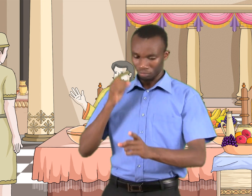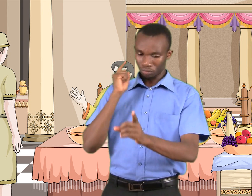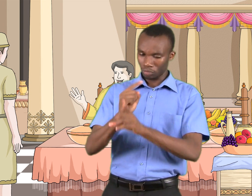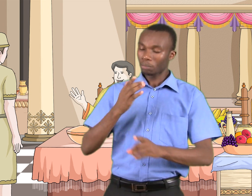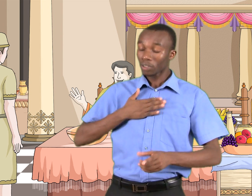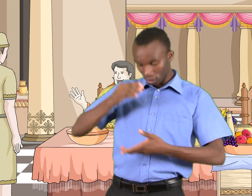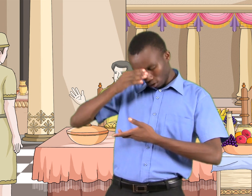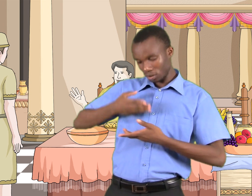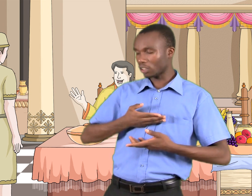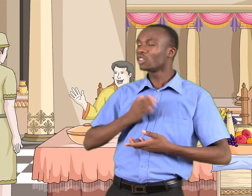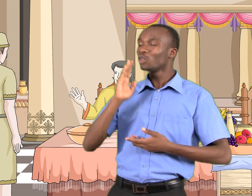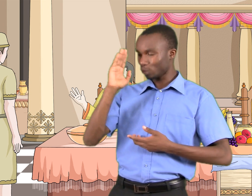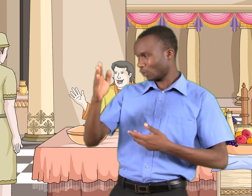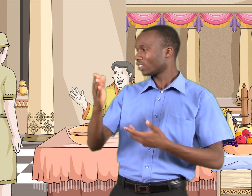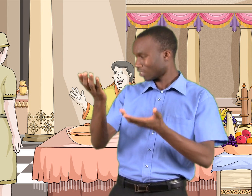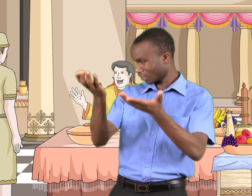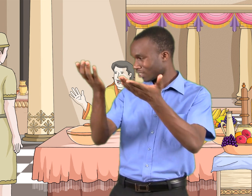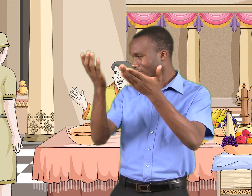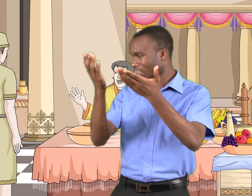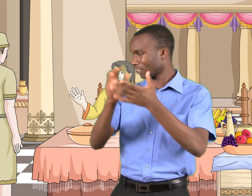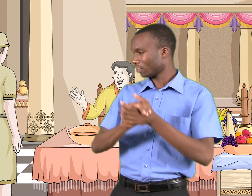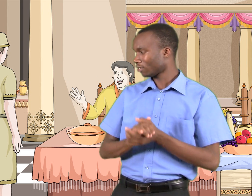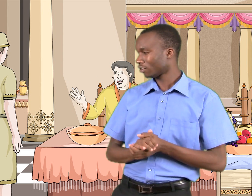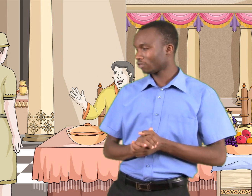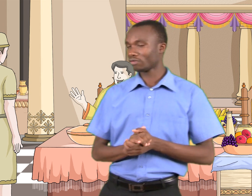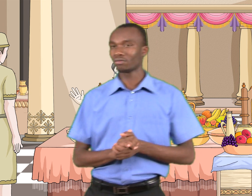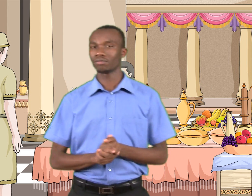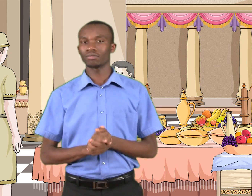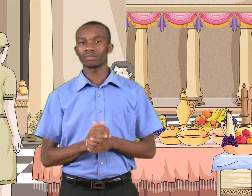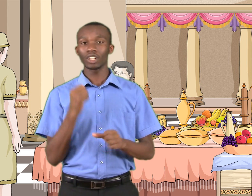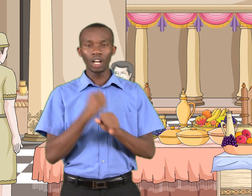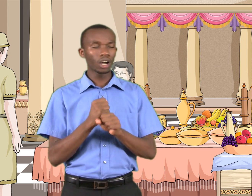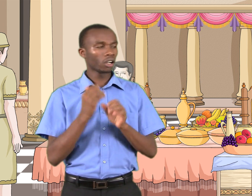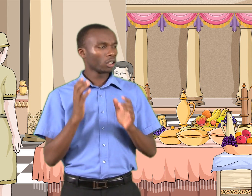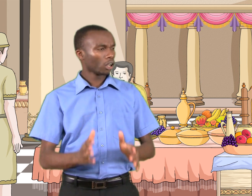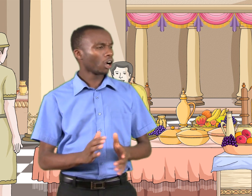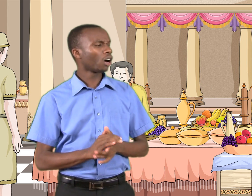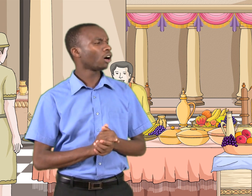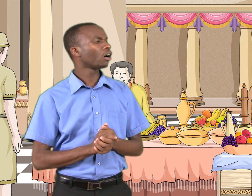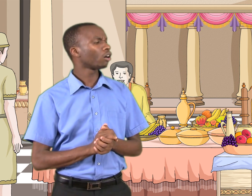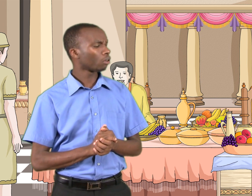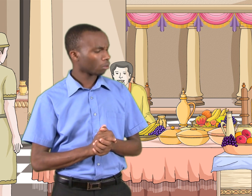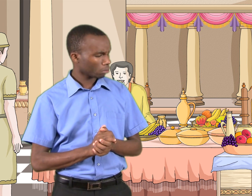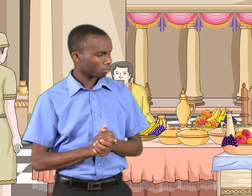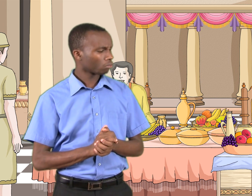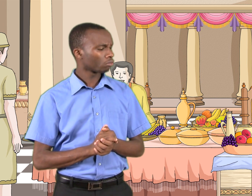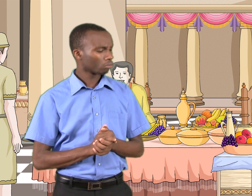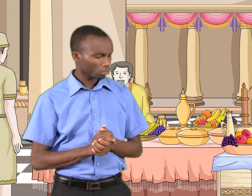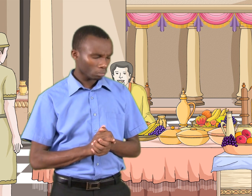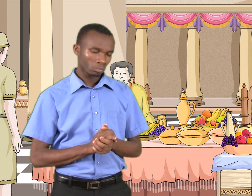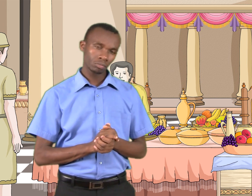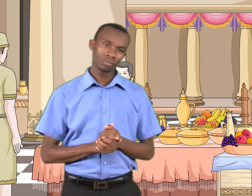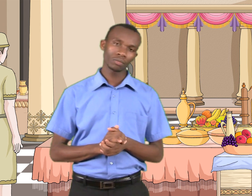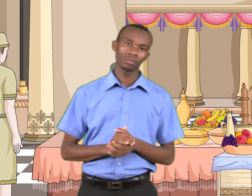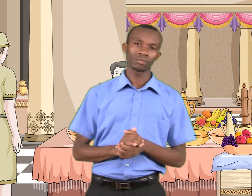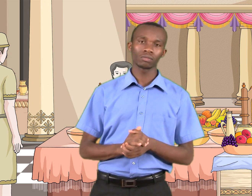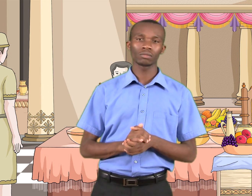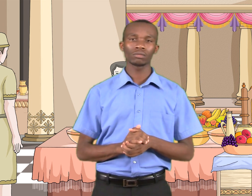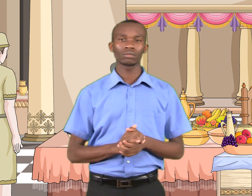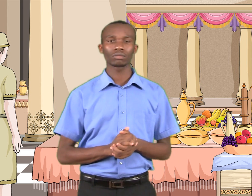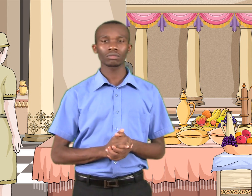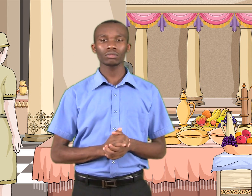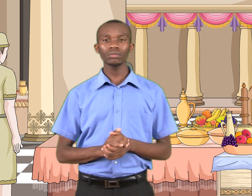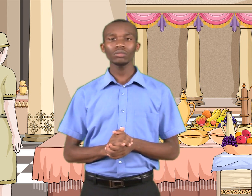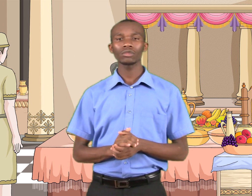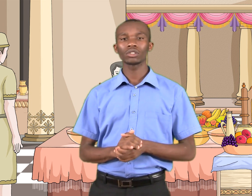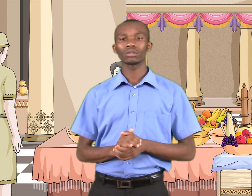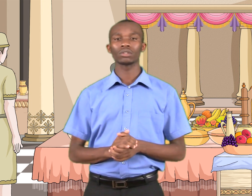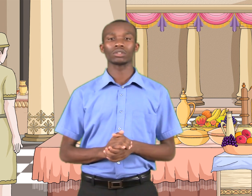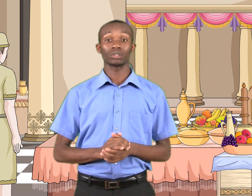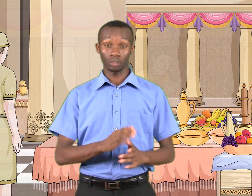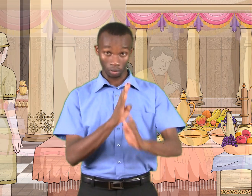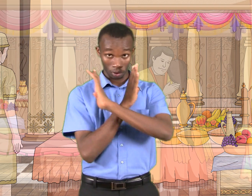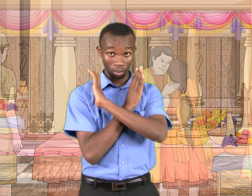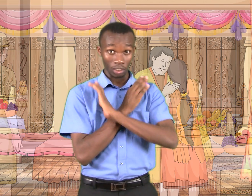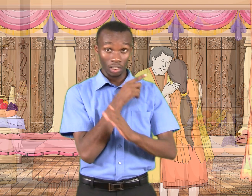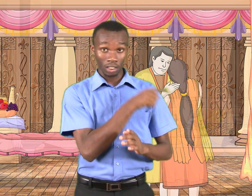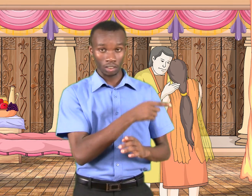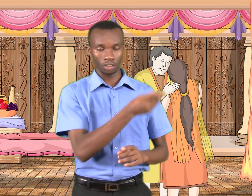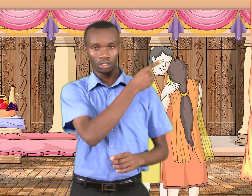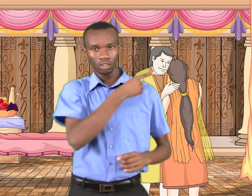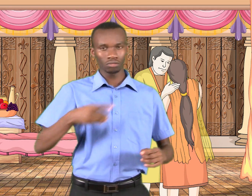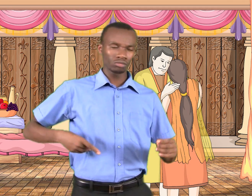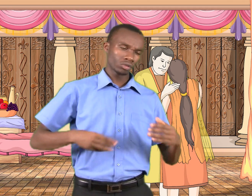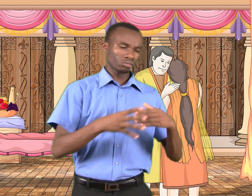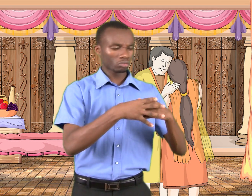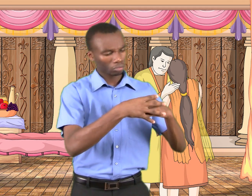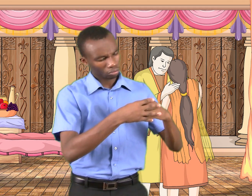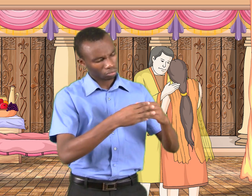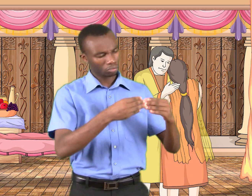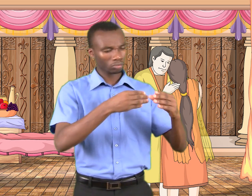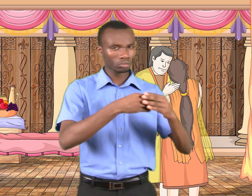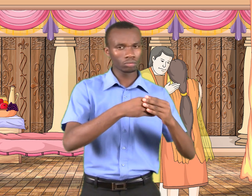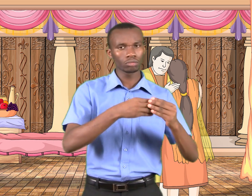I will go to him, but he will not return to me.”